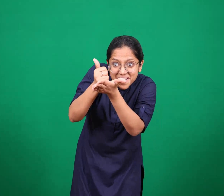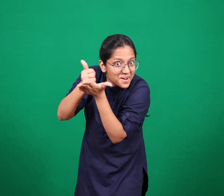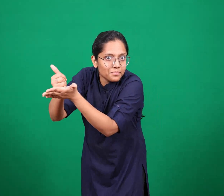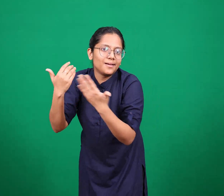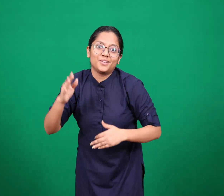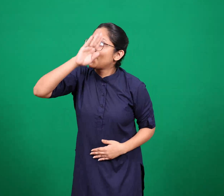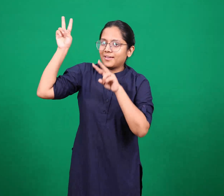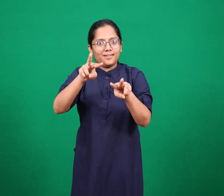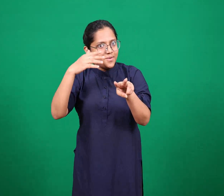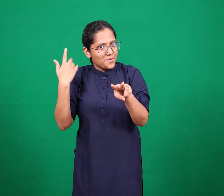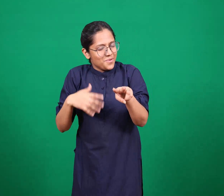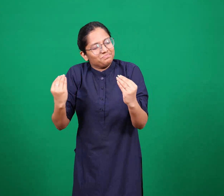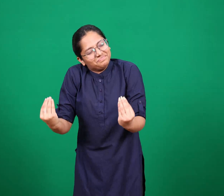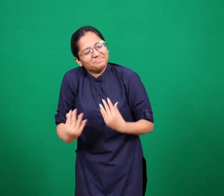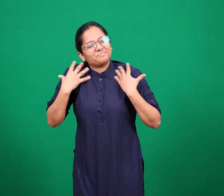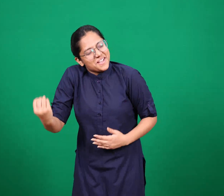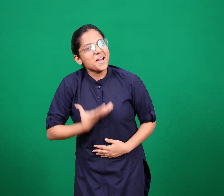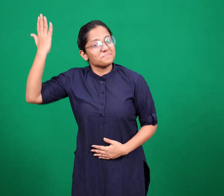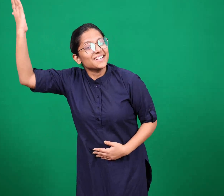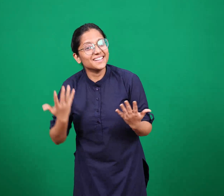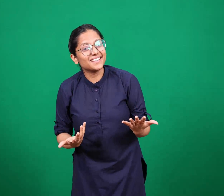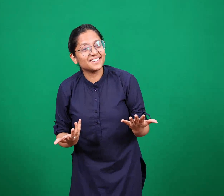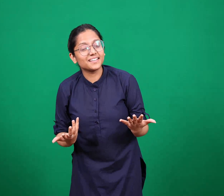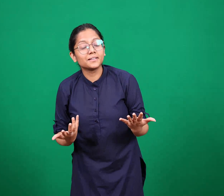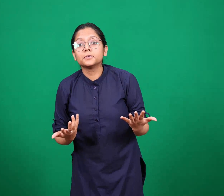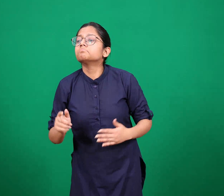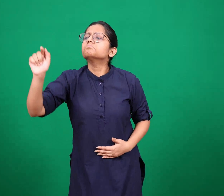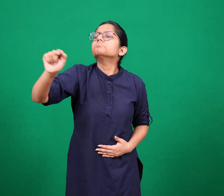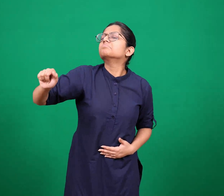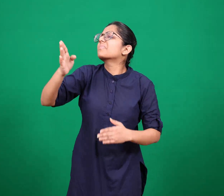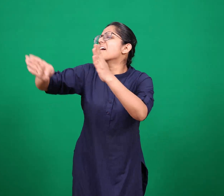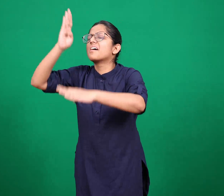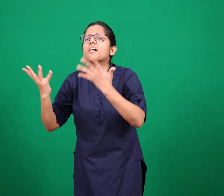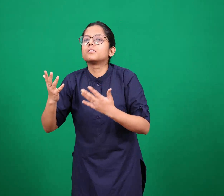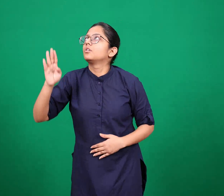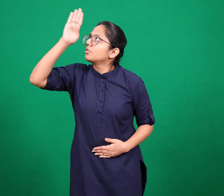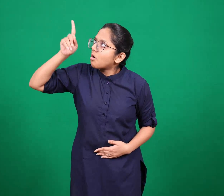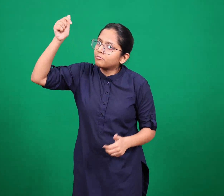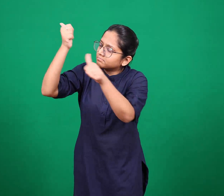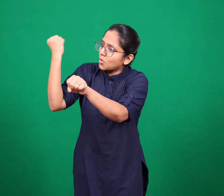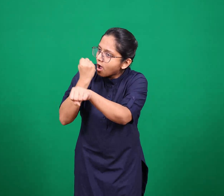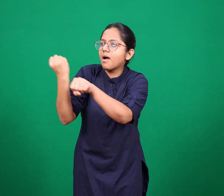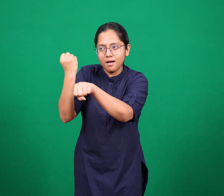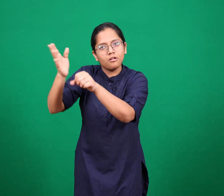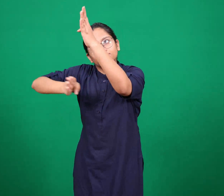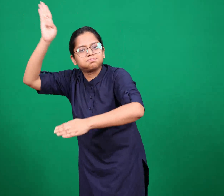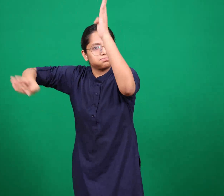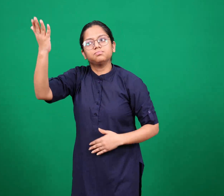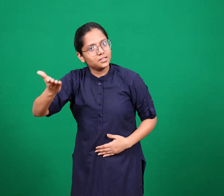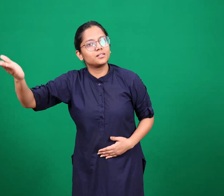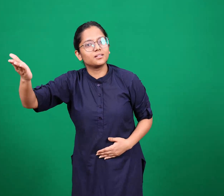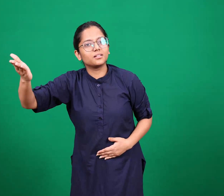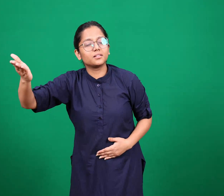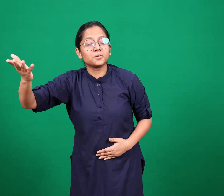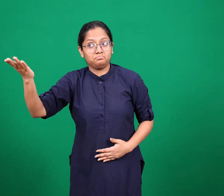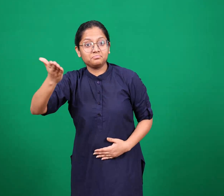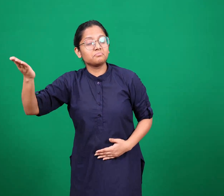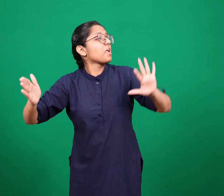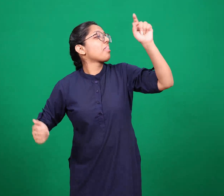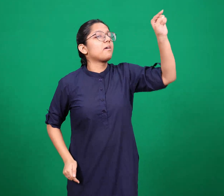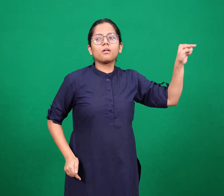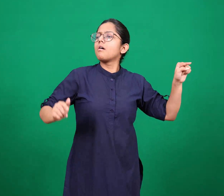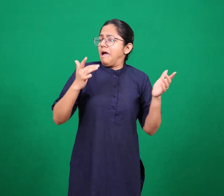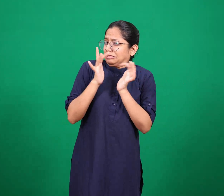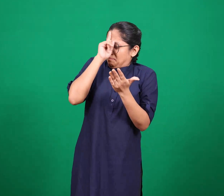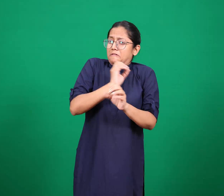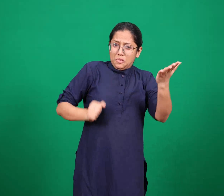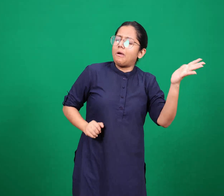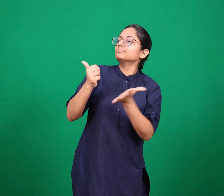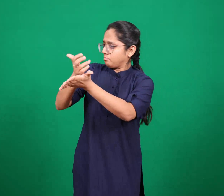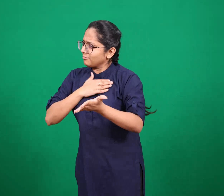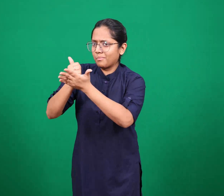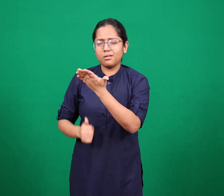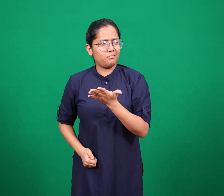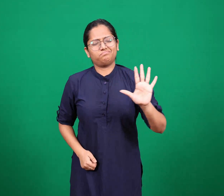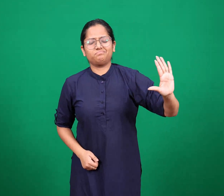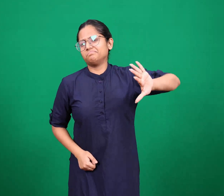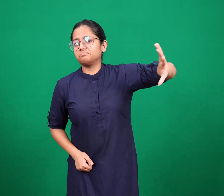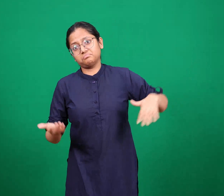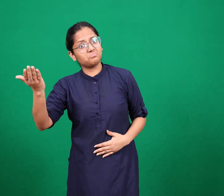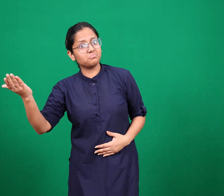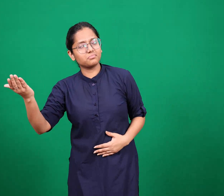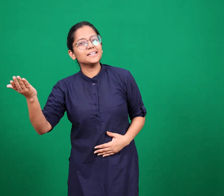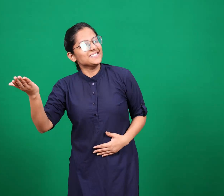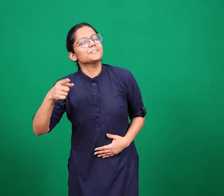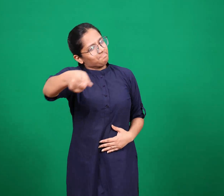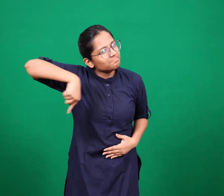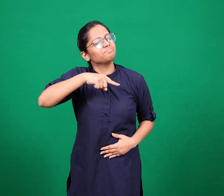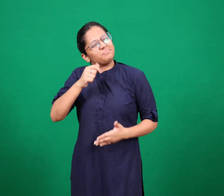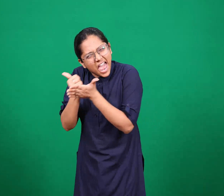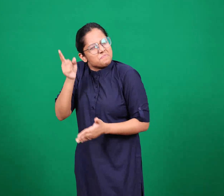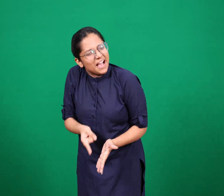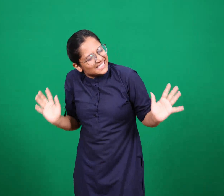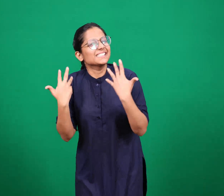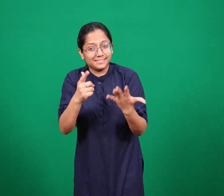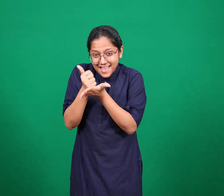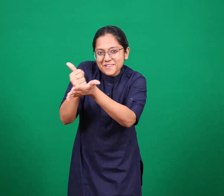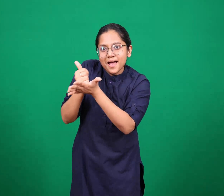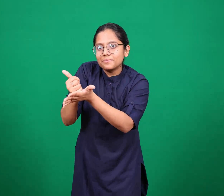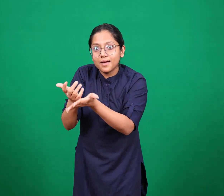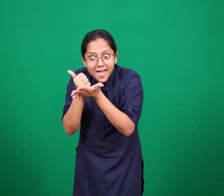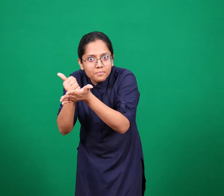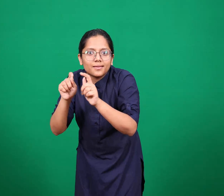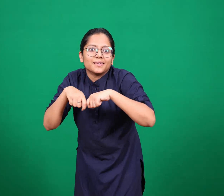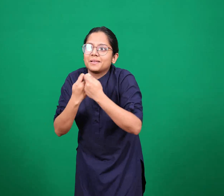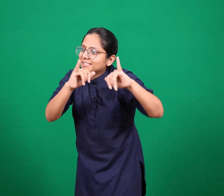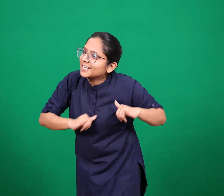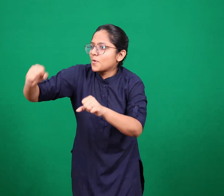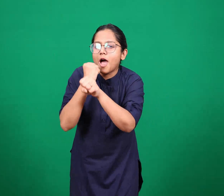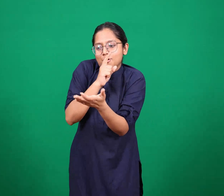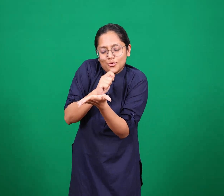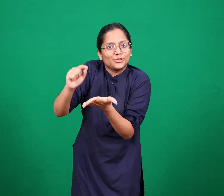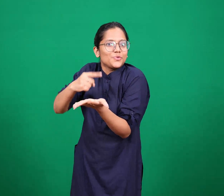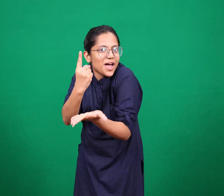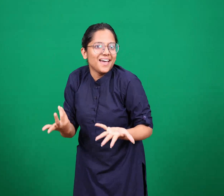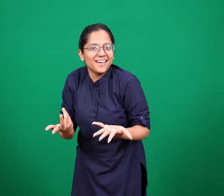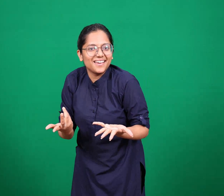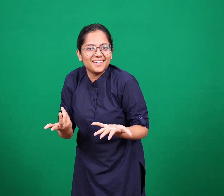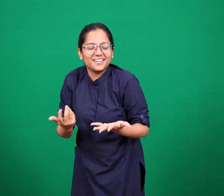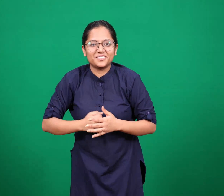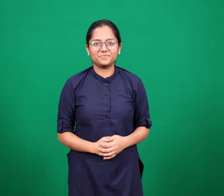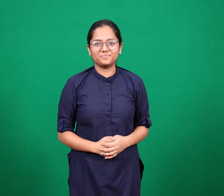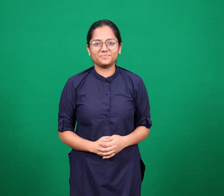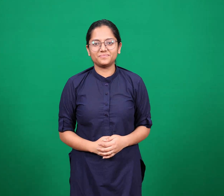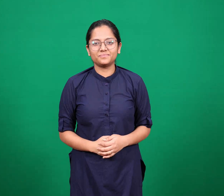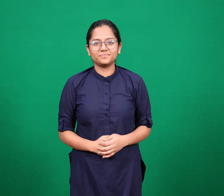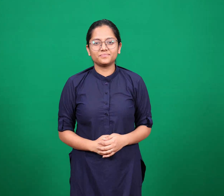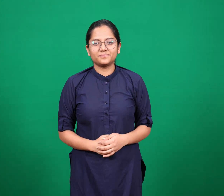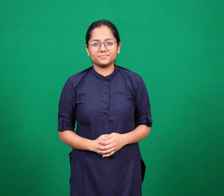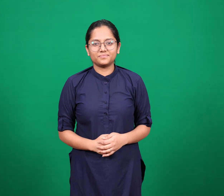For they went out on behalf of the Name, accepting nothing from the Gentiles. Therefore we ought to support such men, so that we may be fellow workers for the truth.